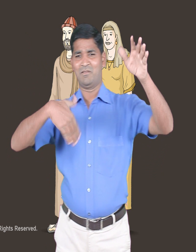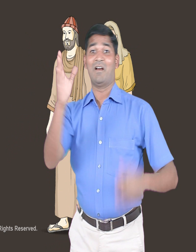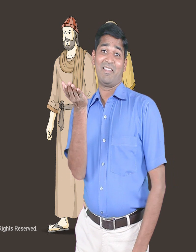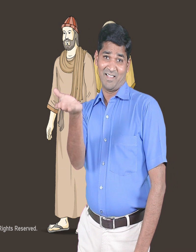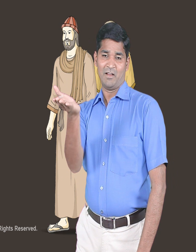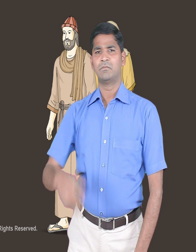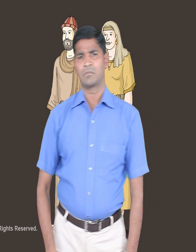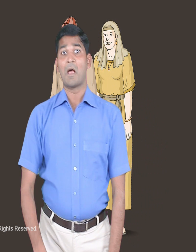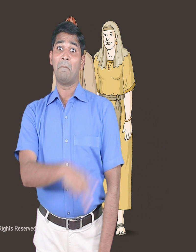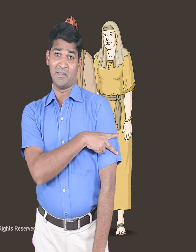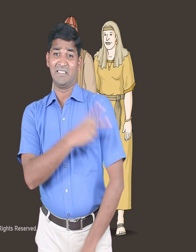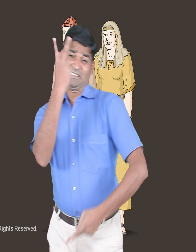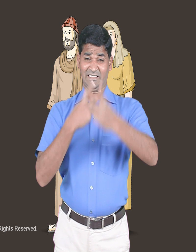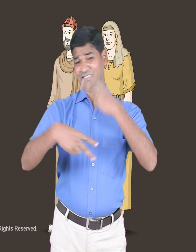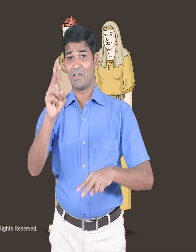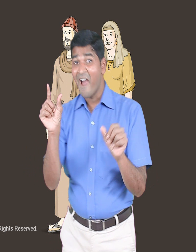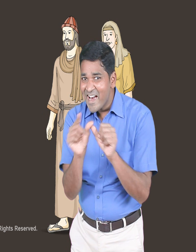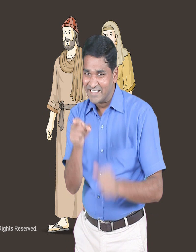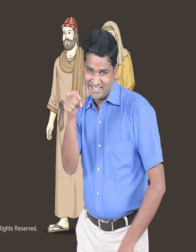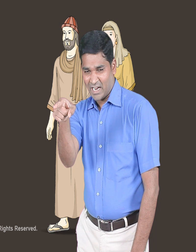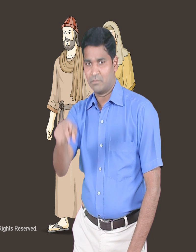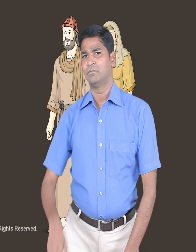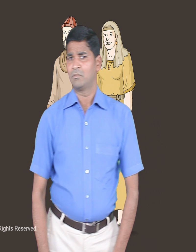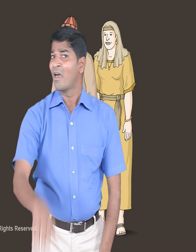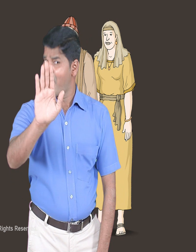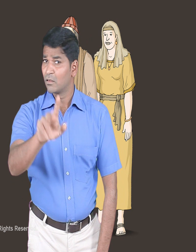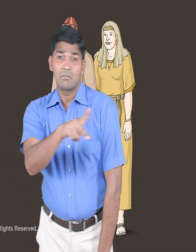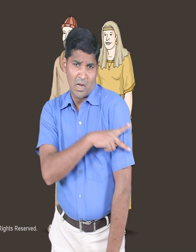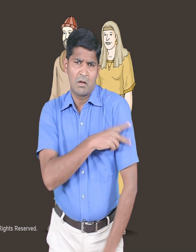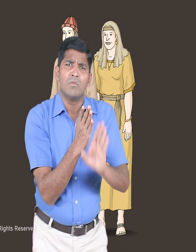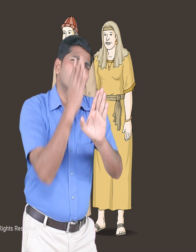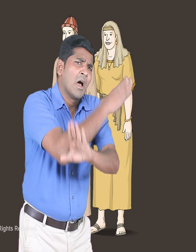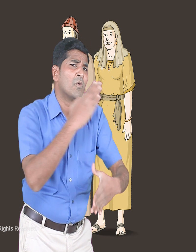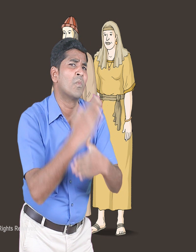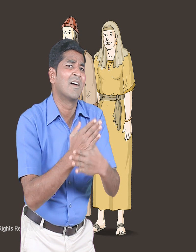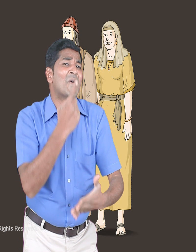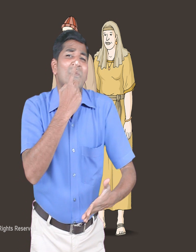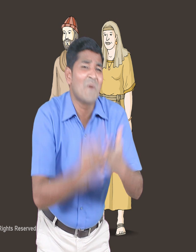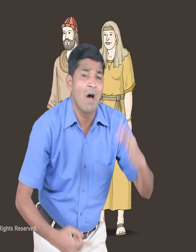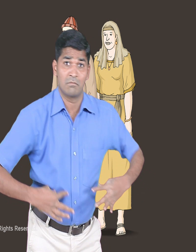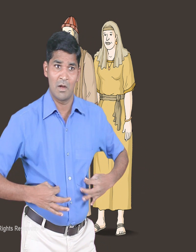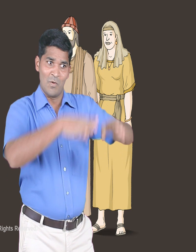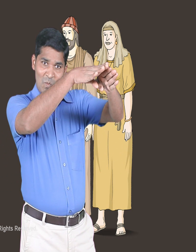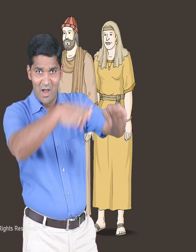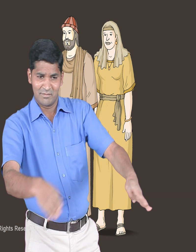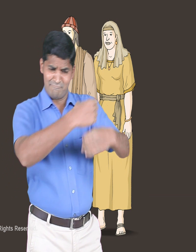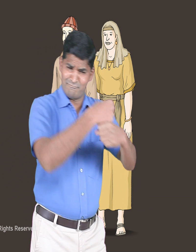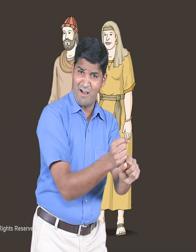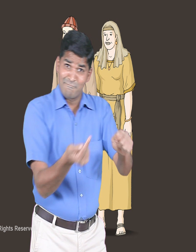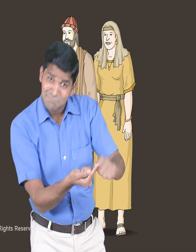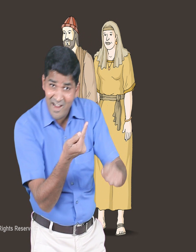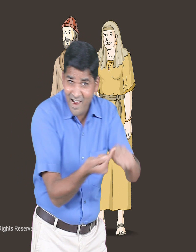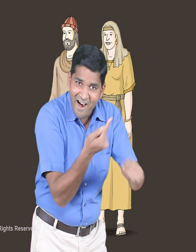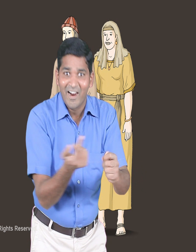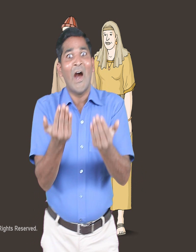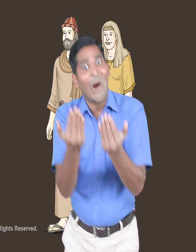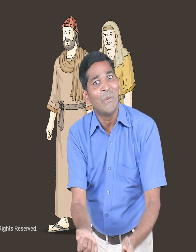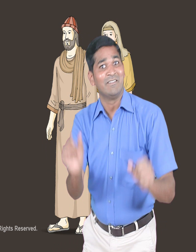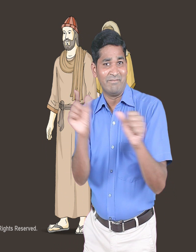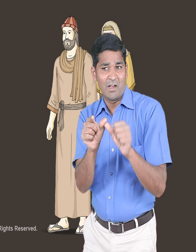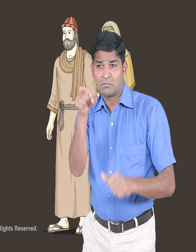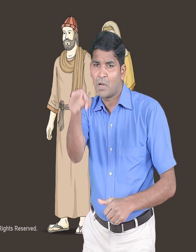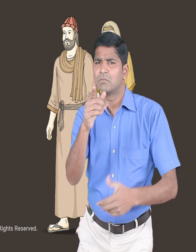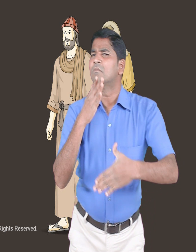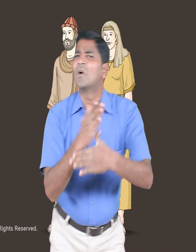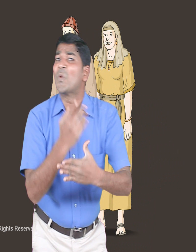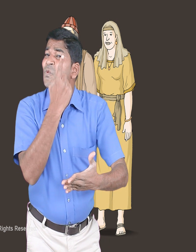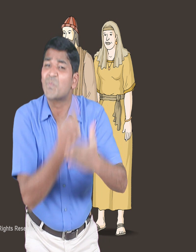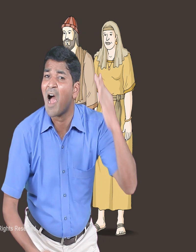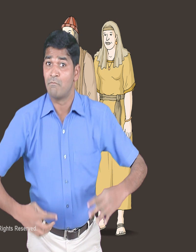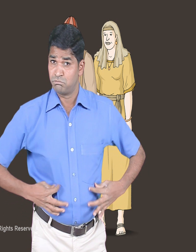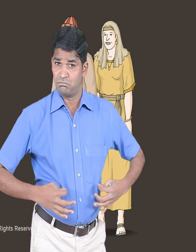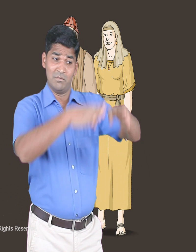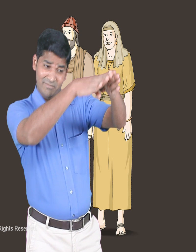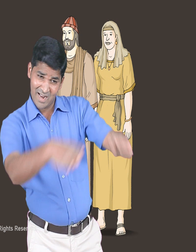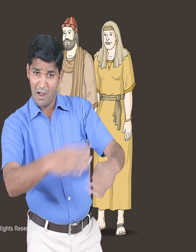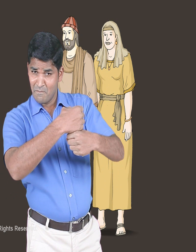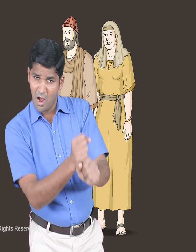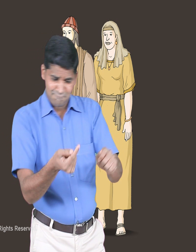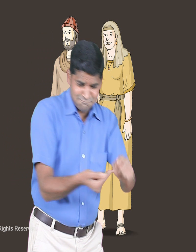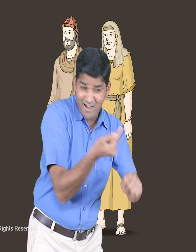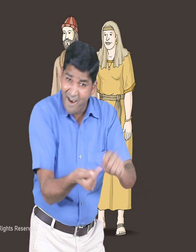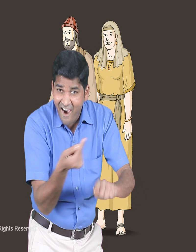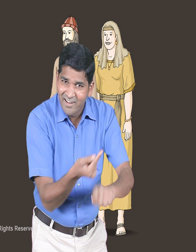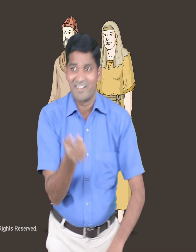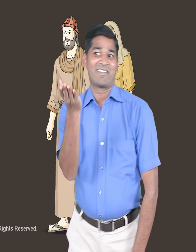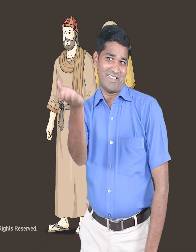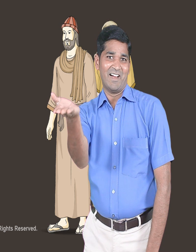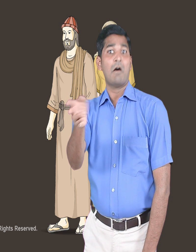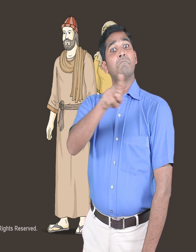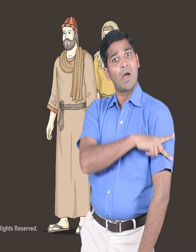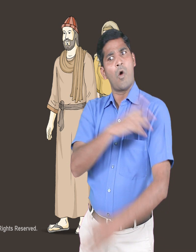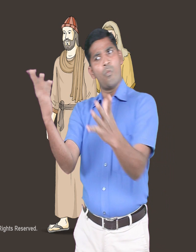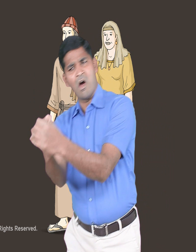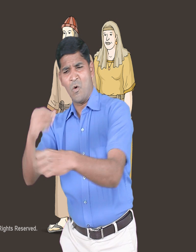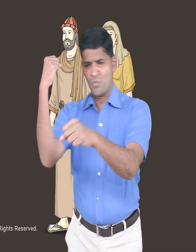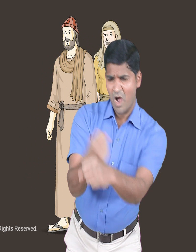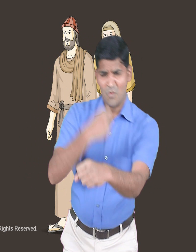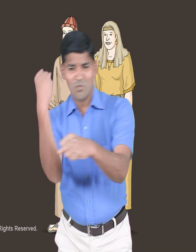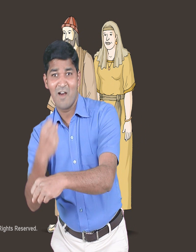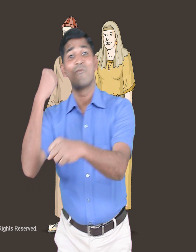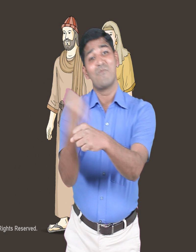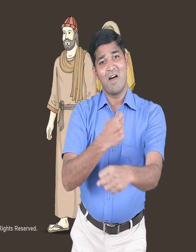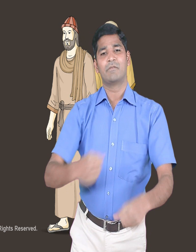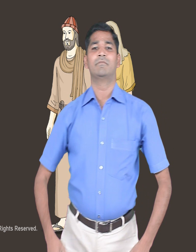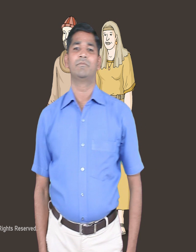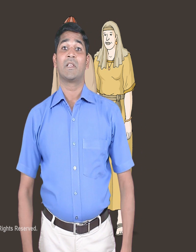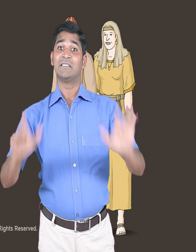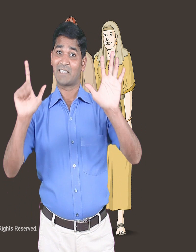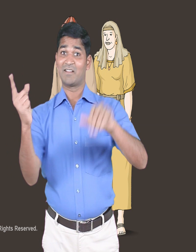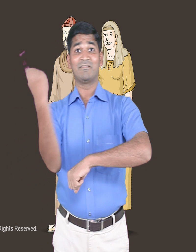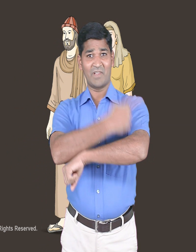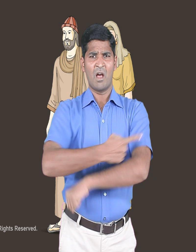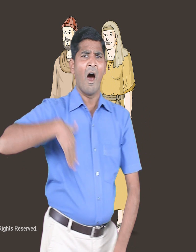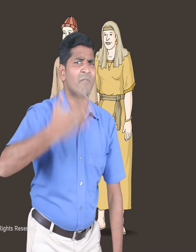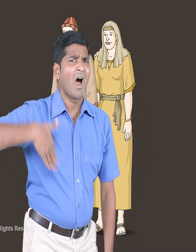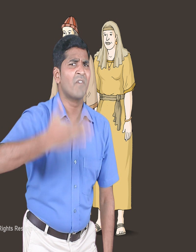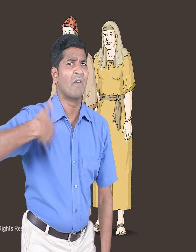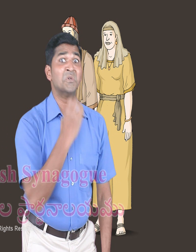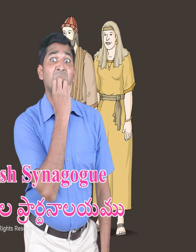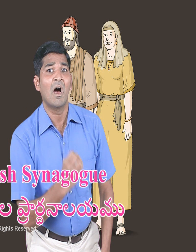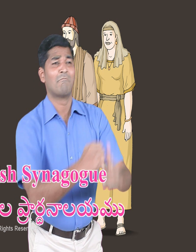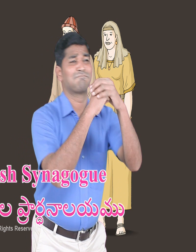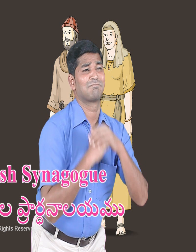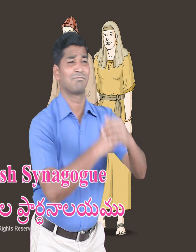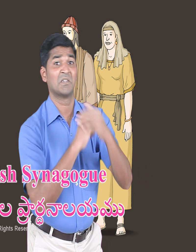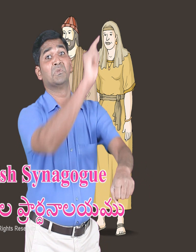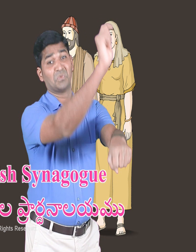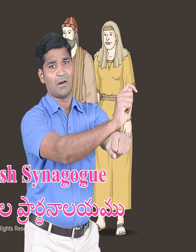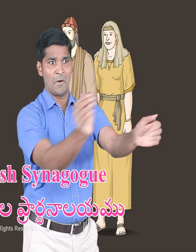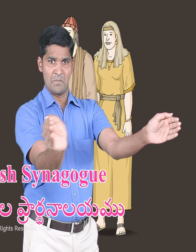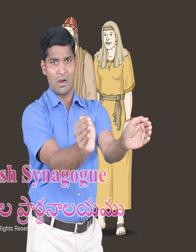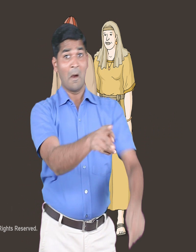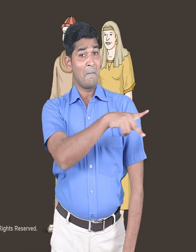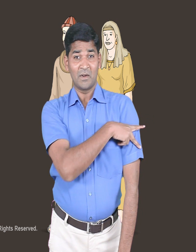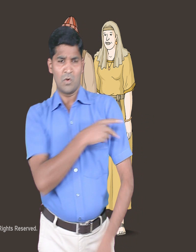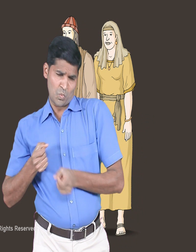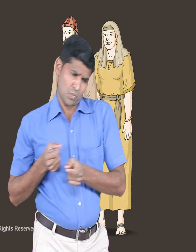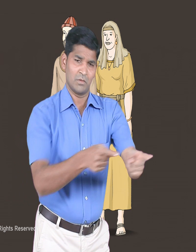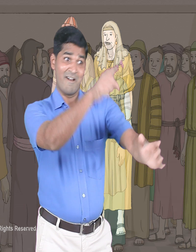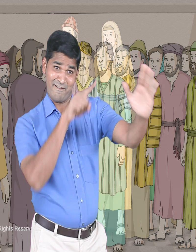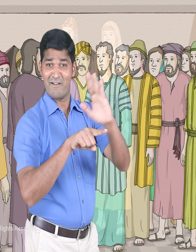Paul went to visit them, and he stayed and worked with them because they were tentmakers by trade, just as he was.